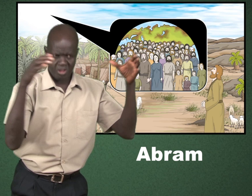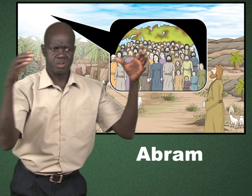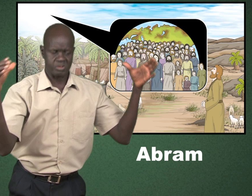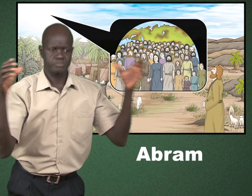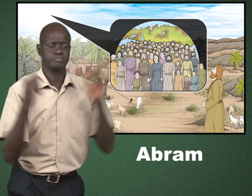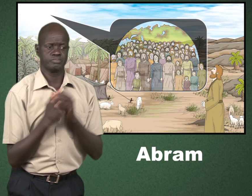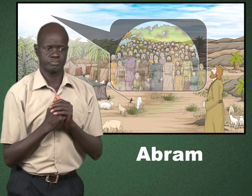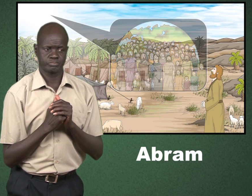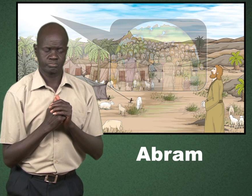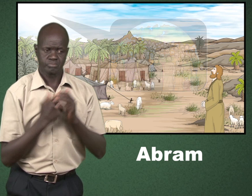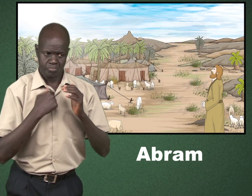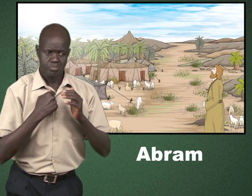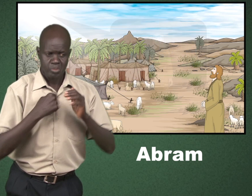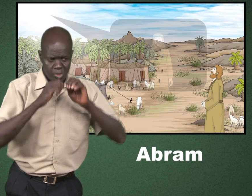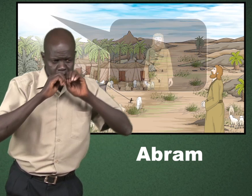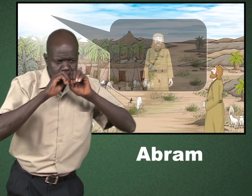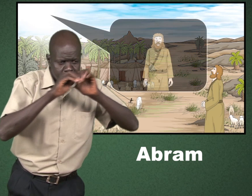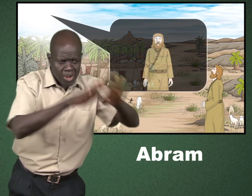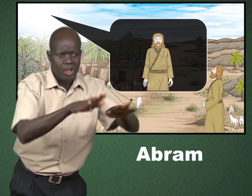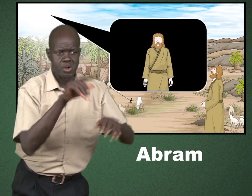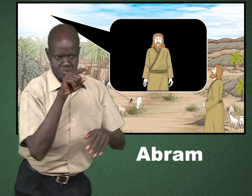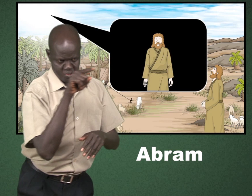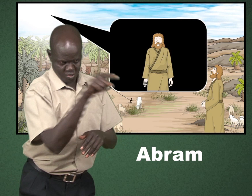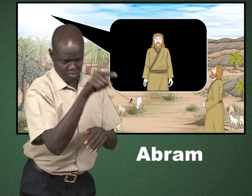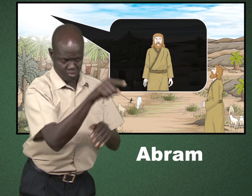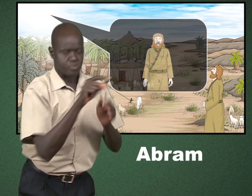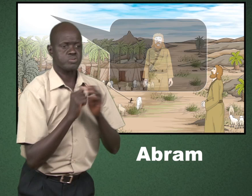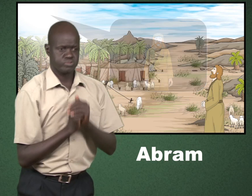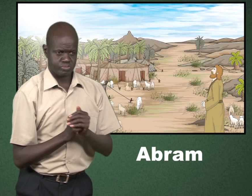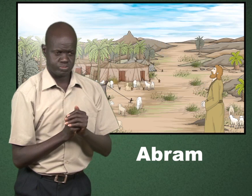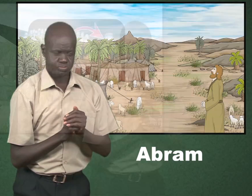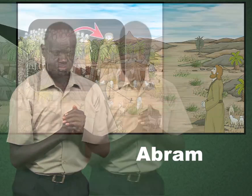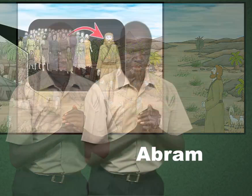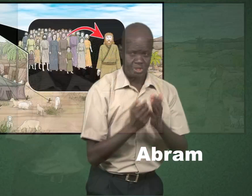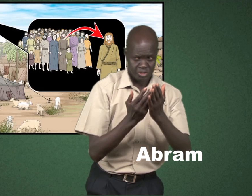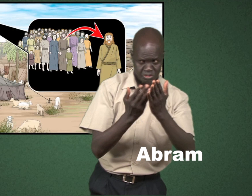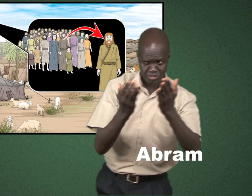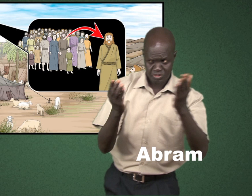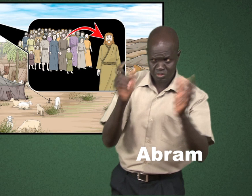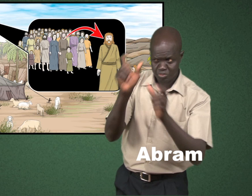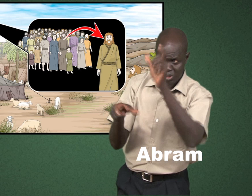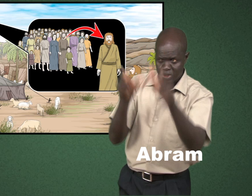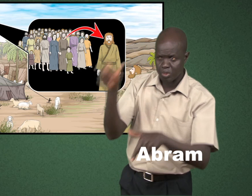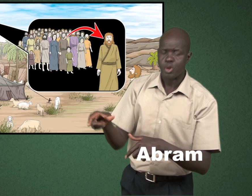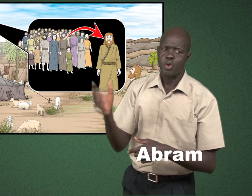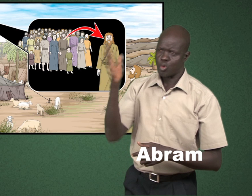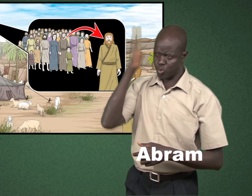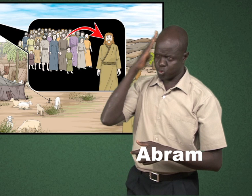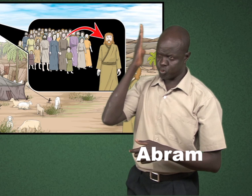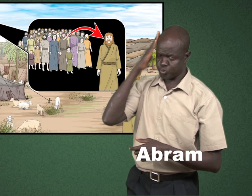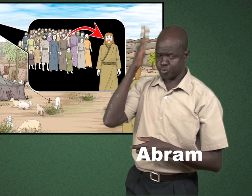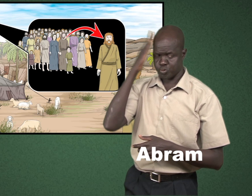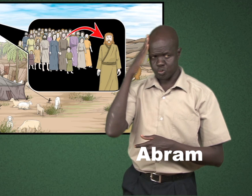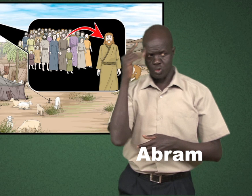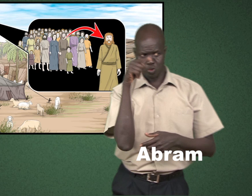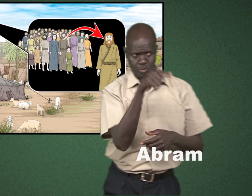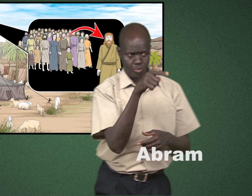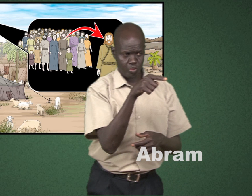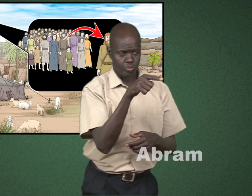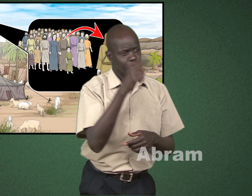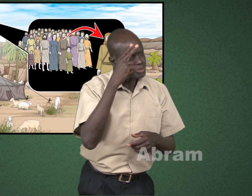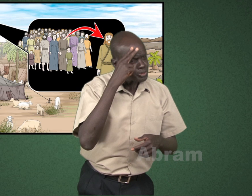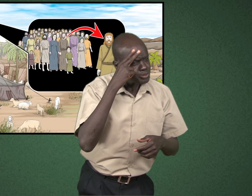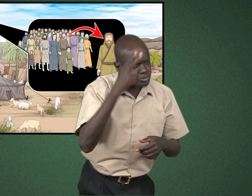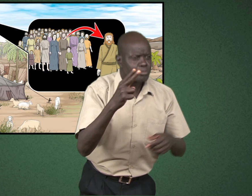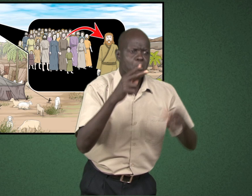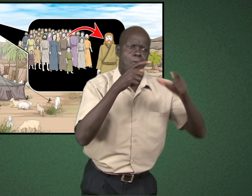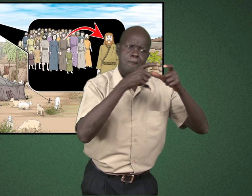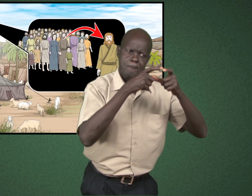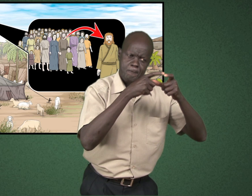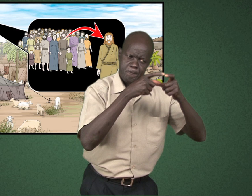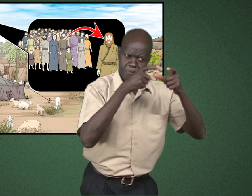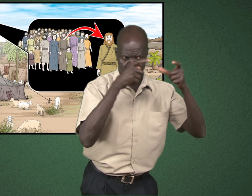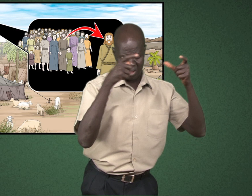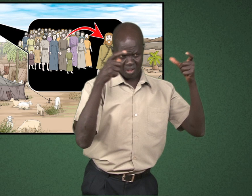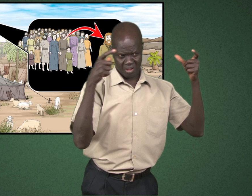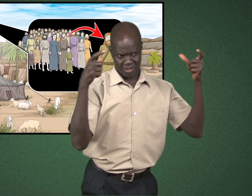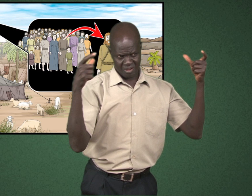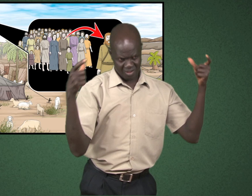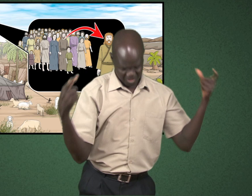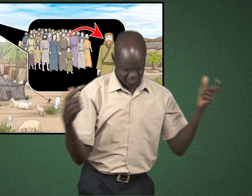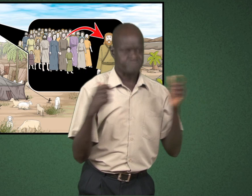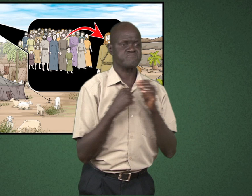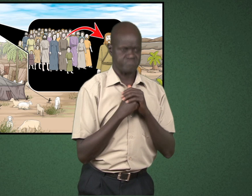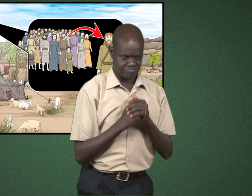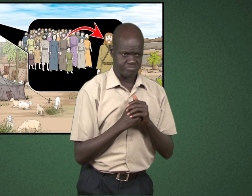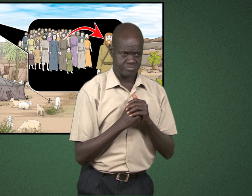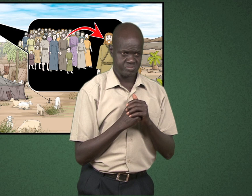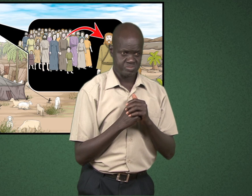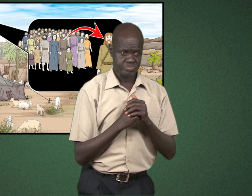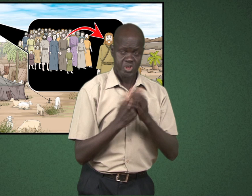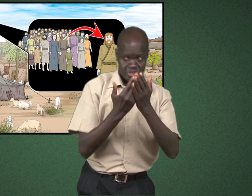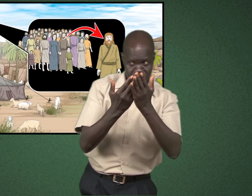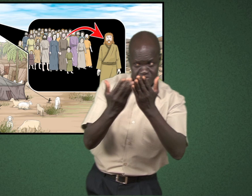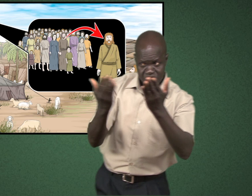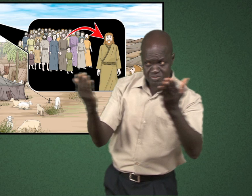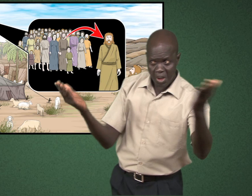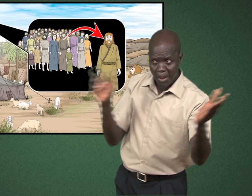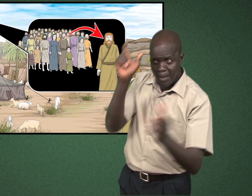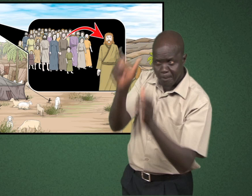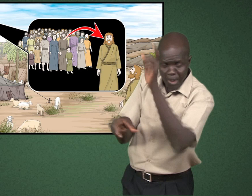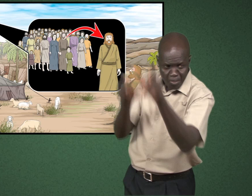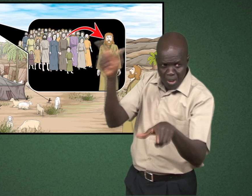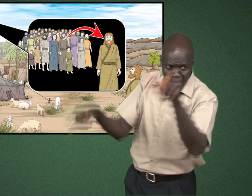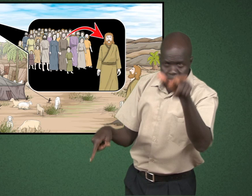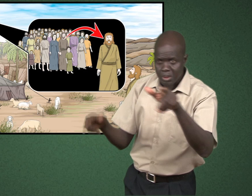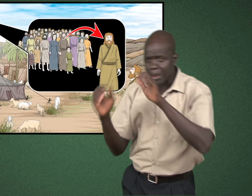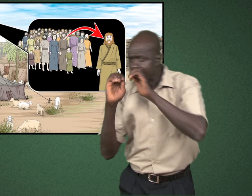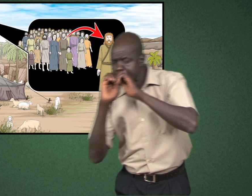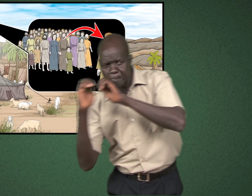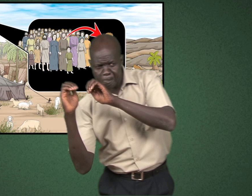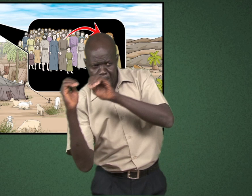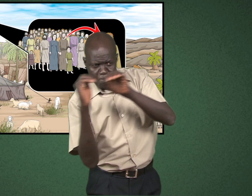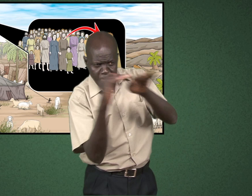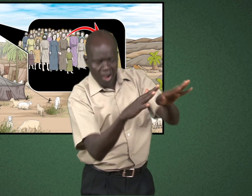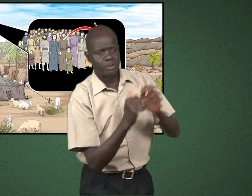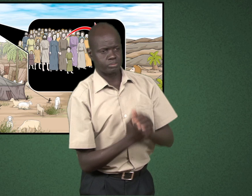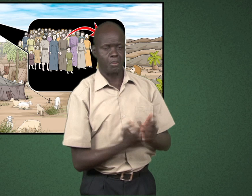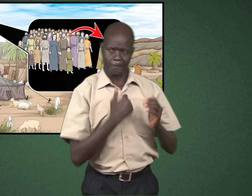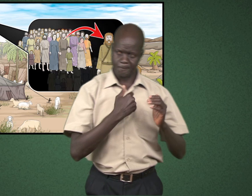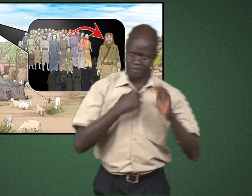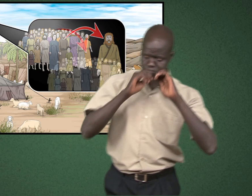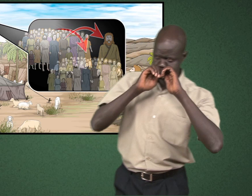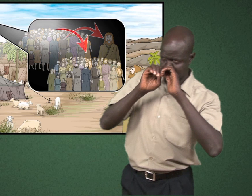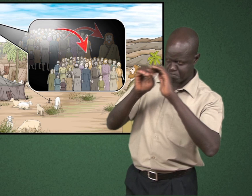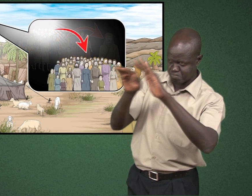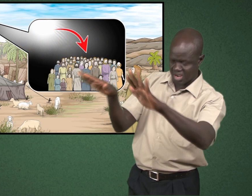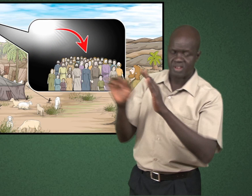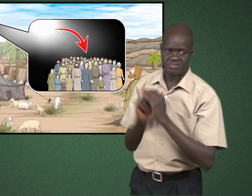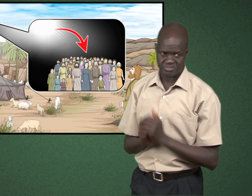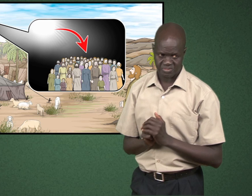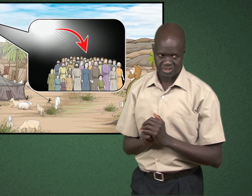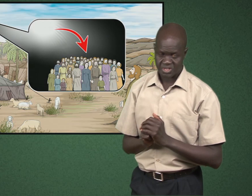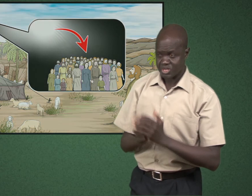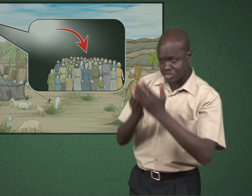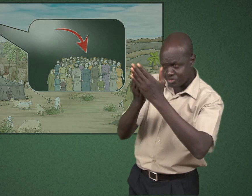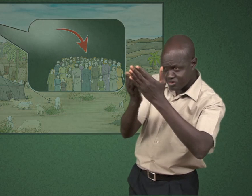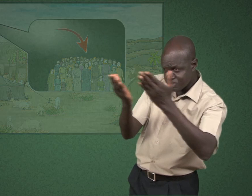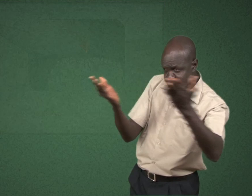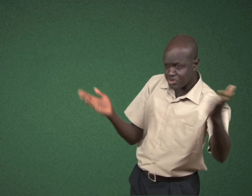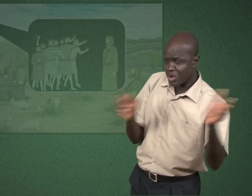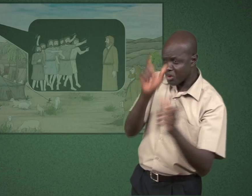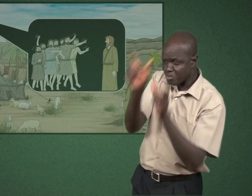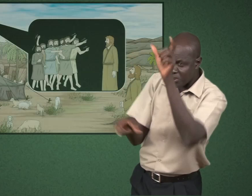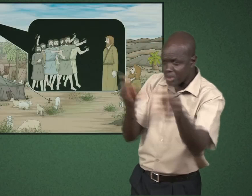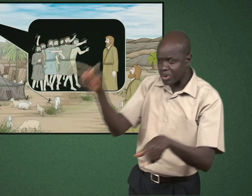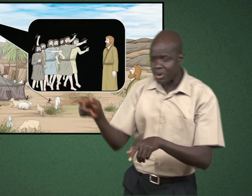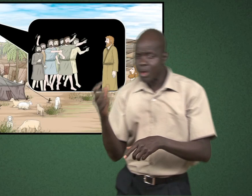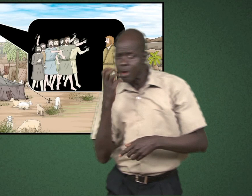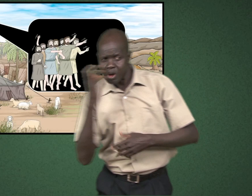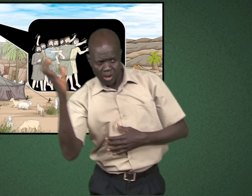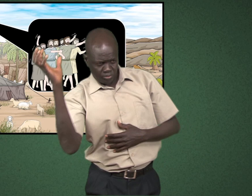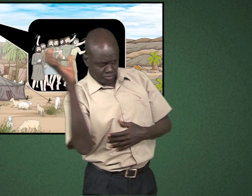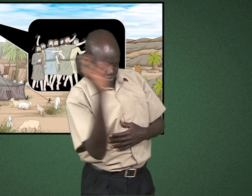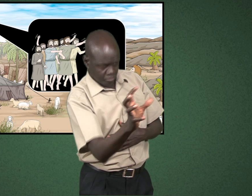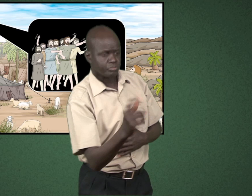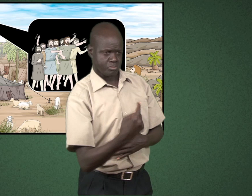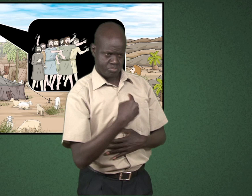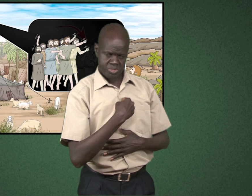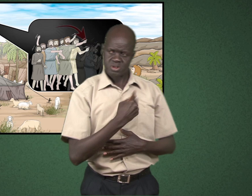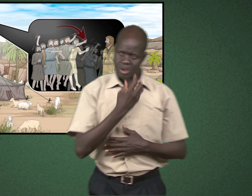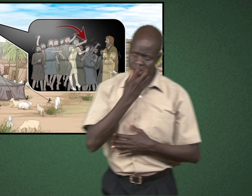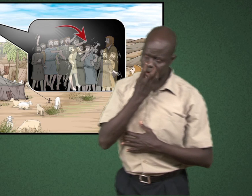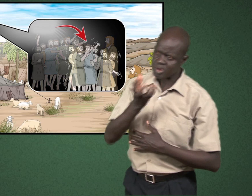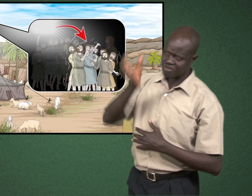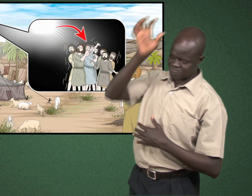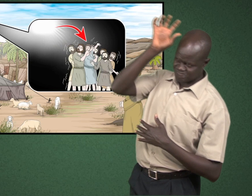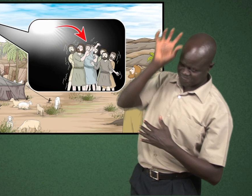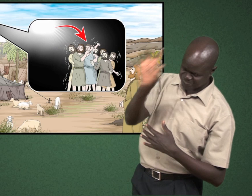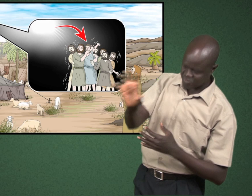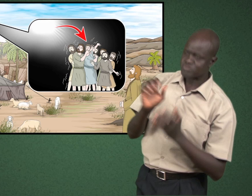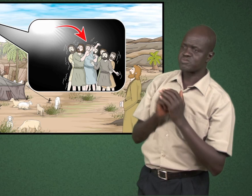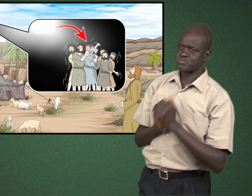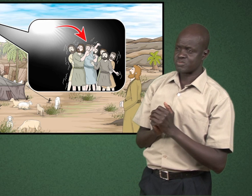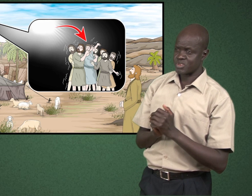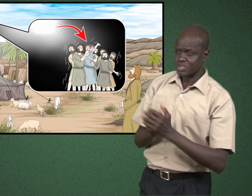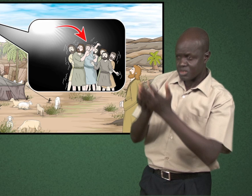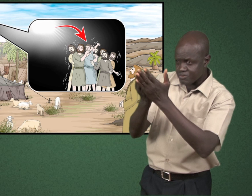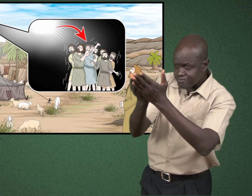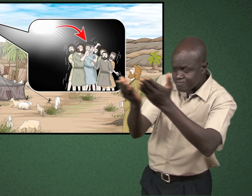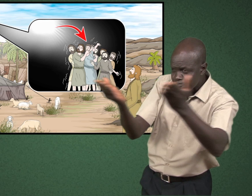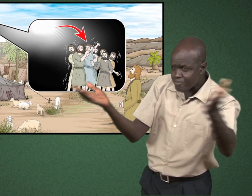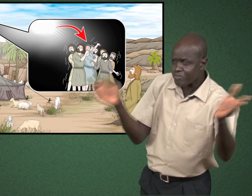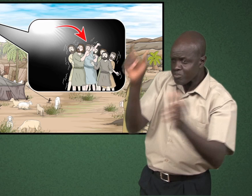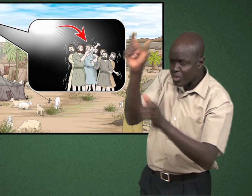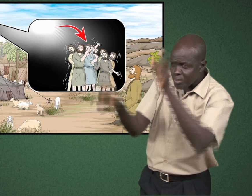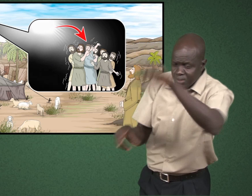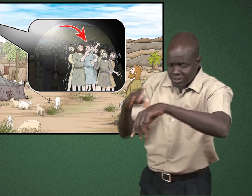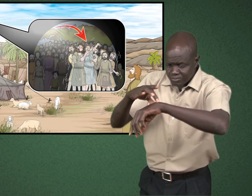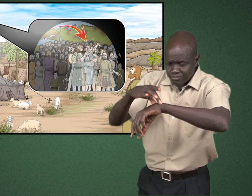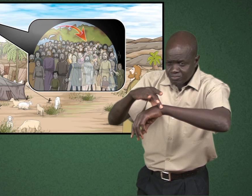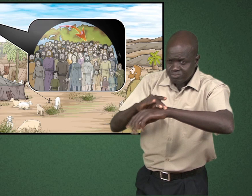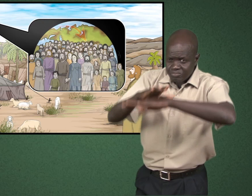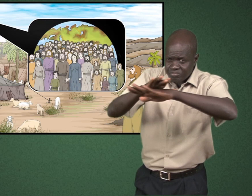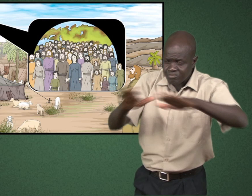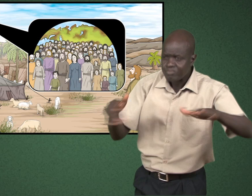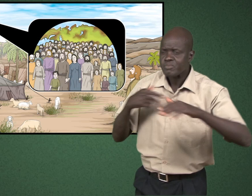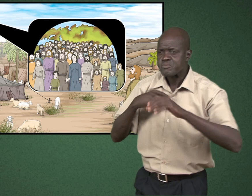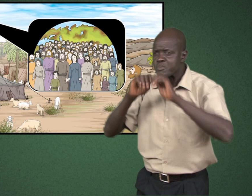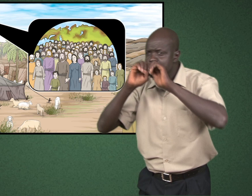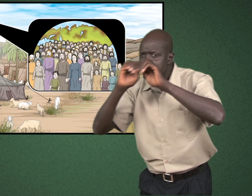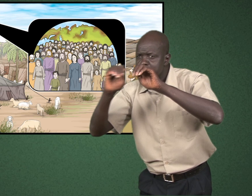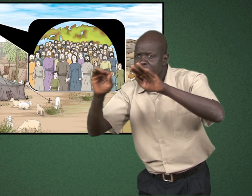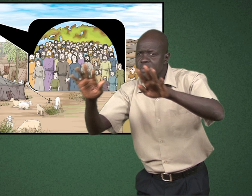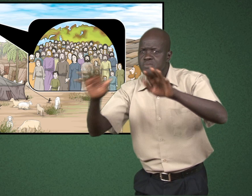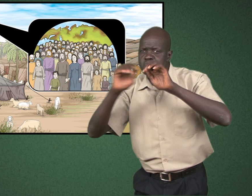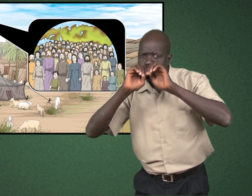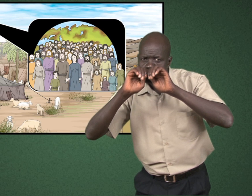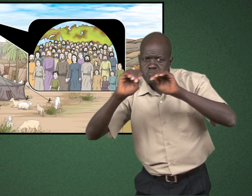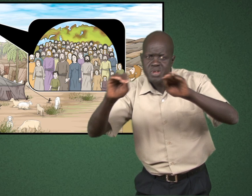I will make your name great, so that you will be a blessing. I will bless those who bless you and curse those who curse you;